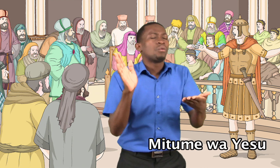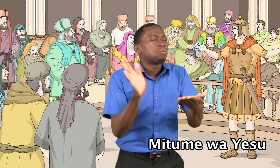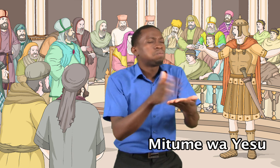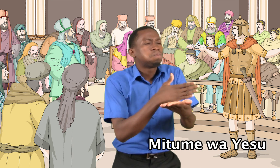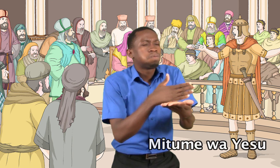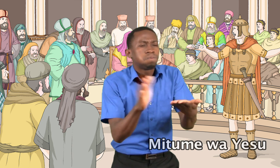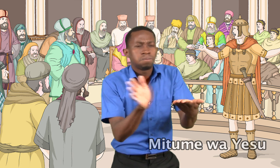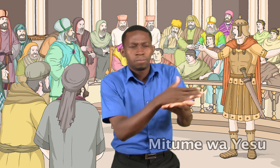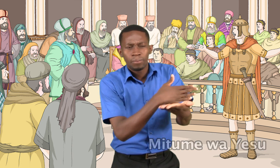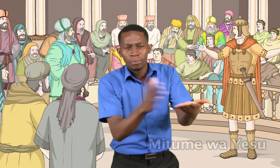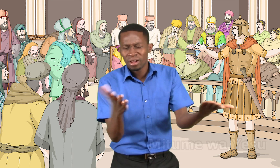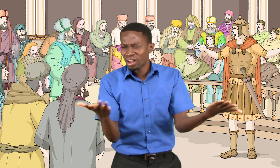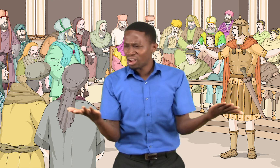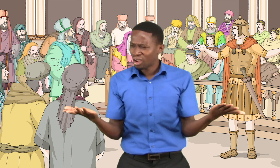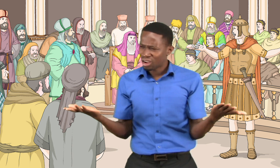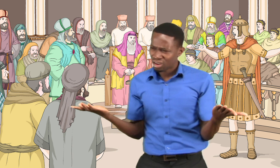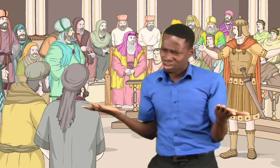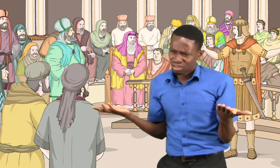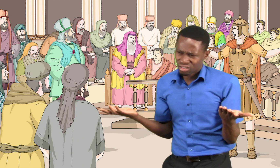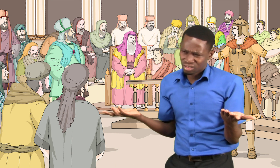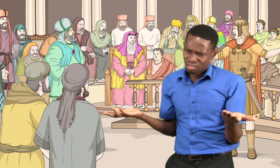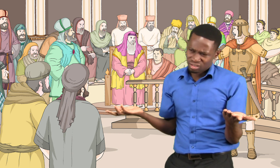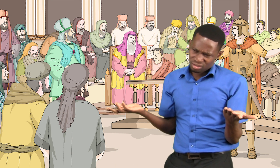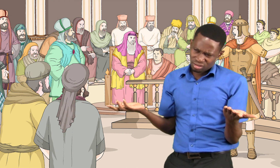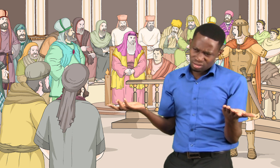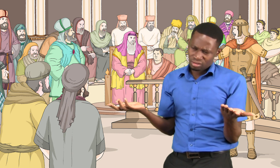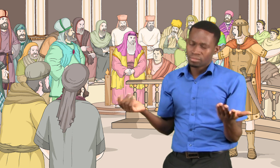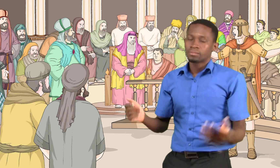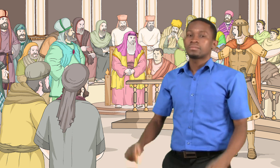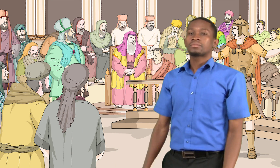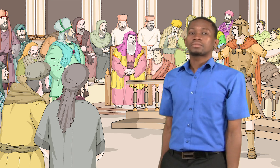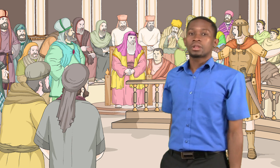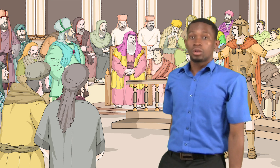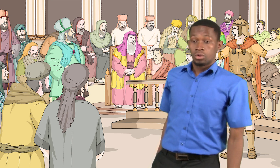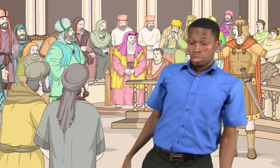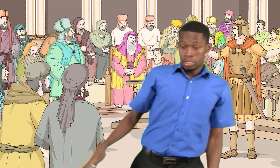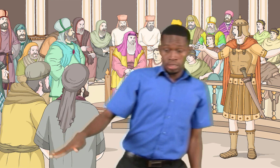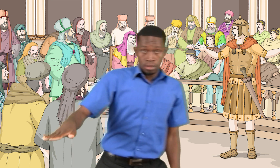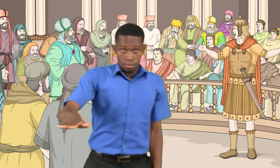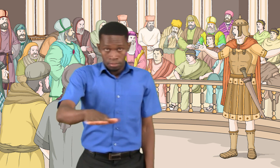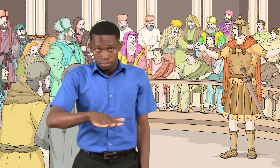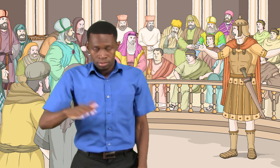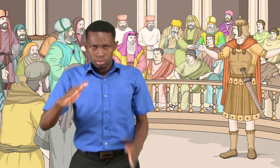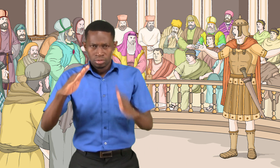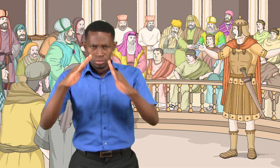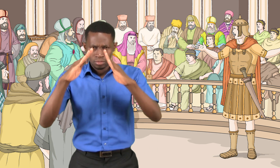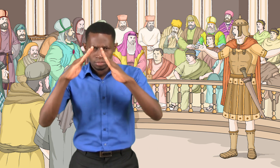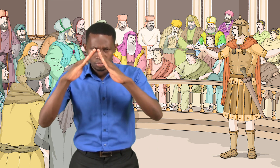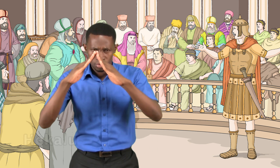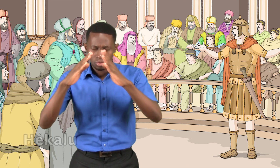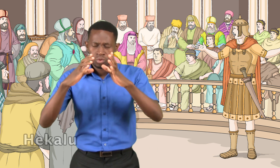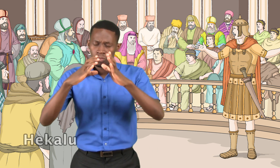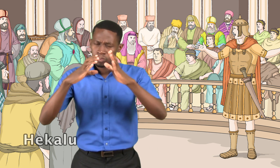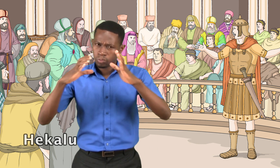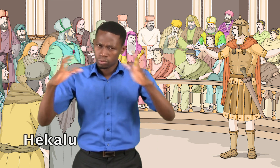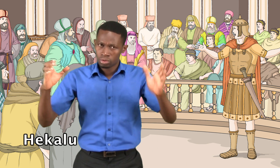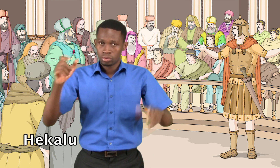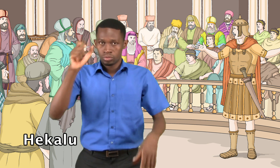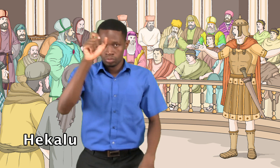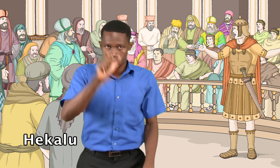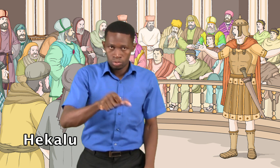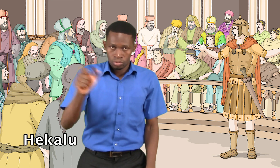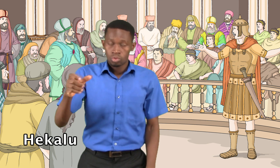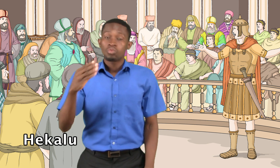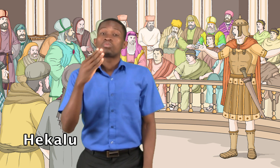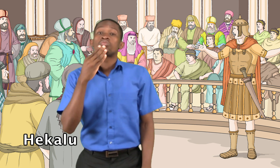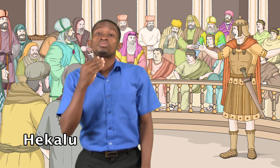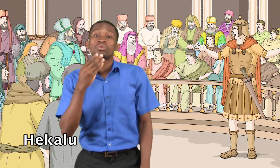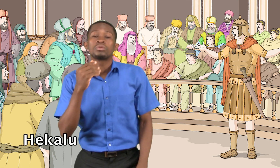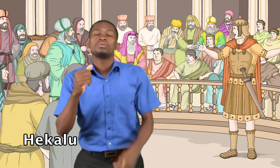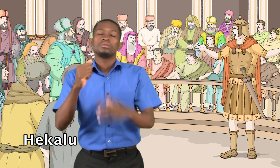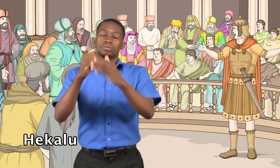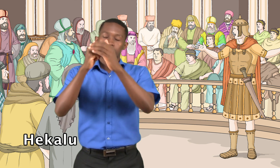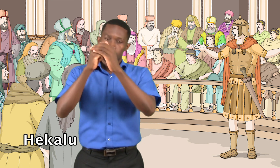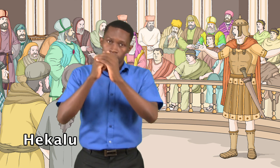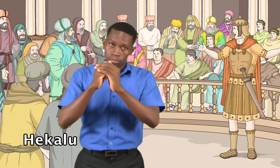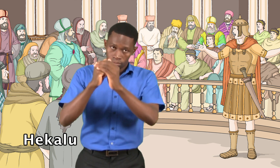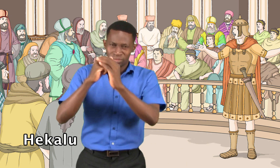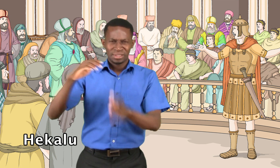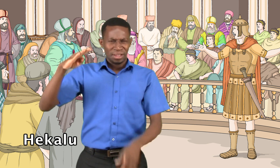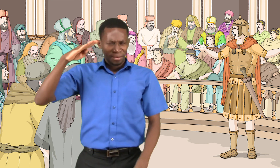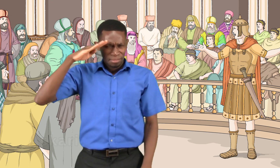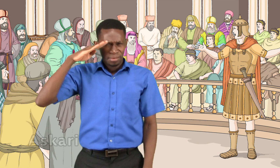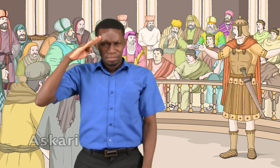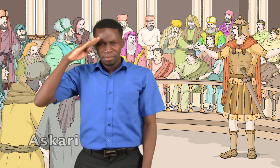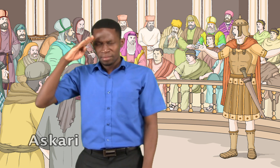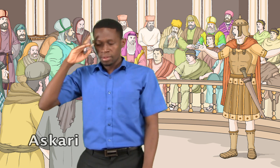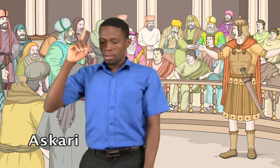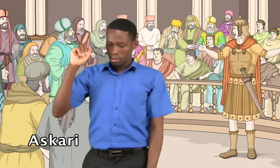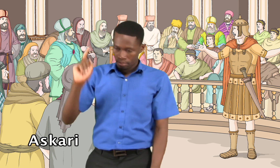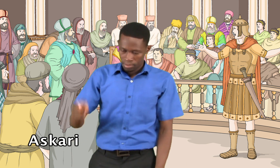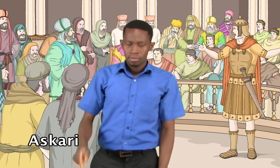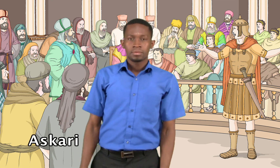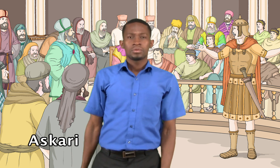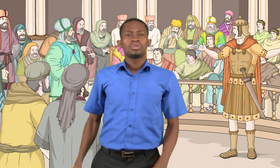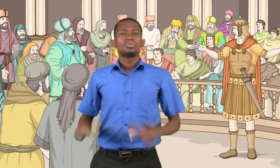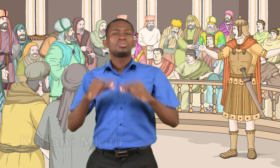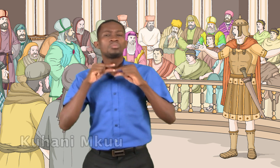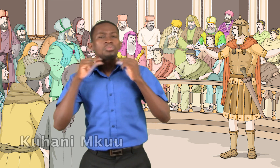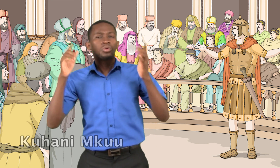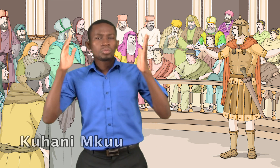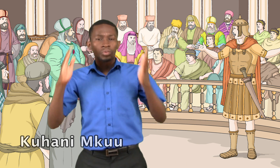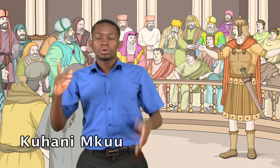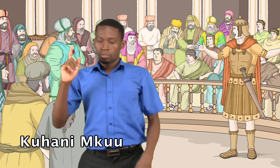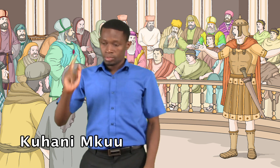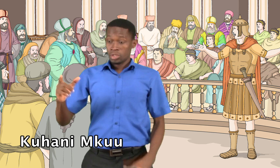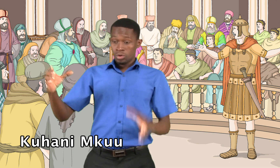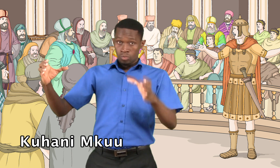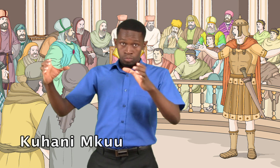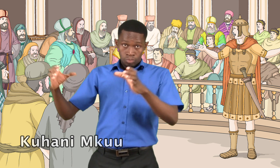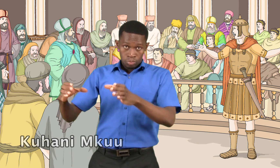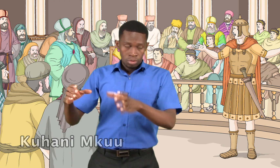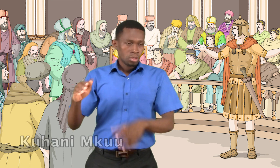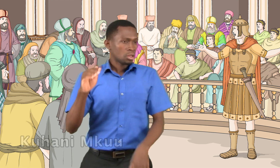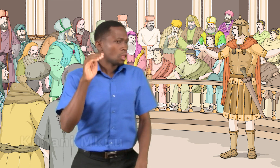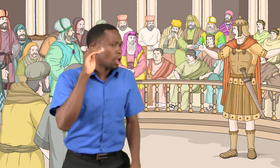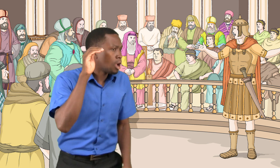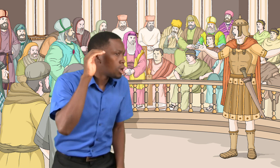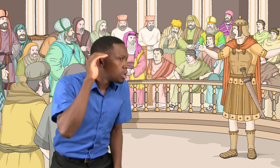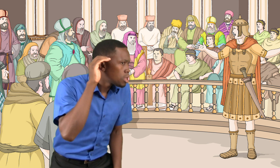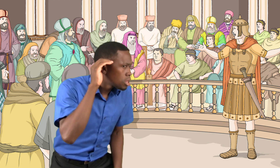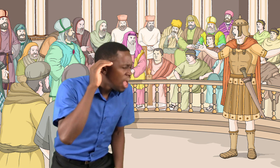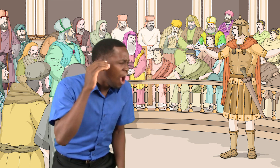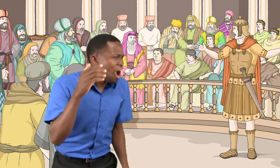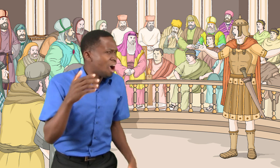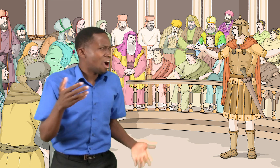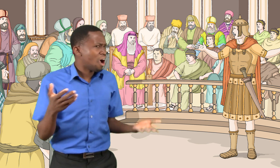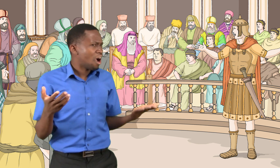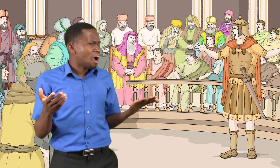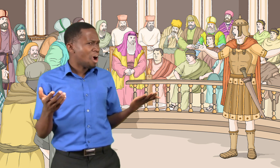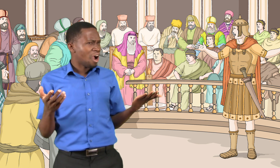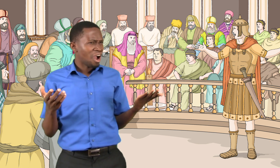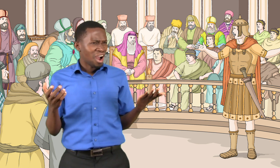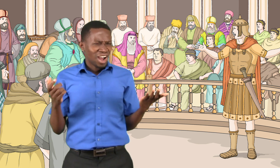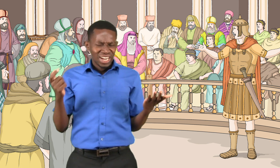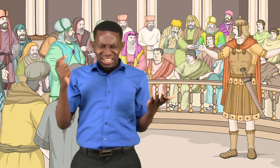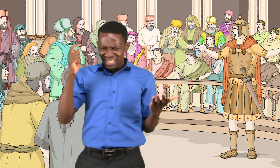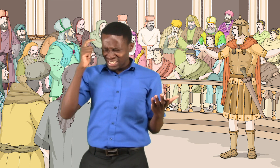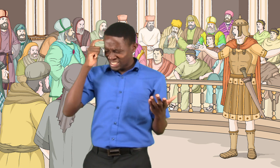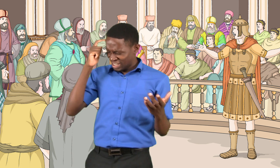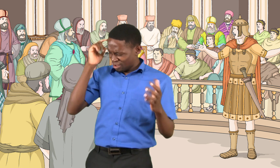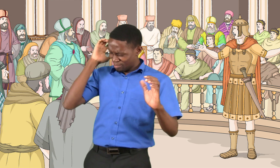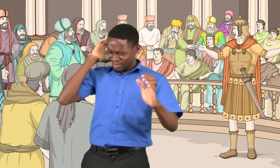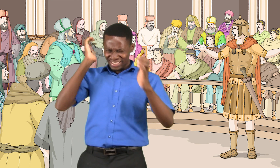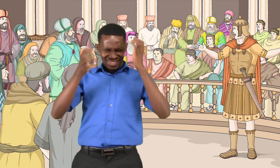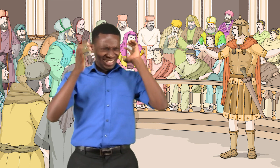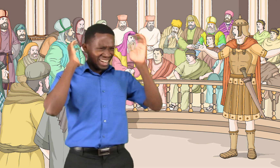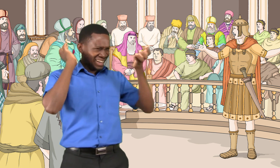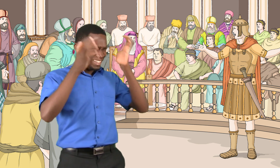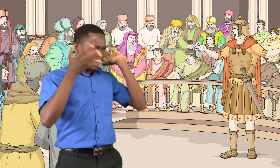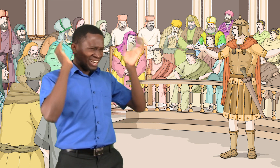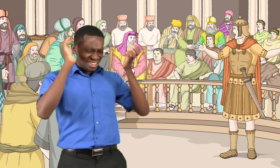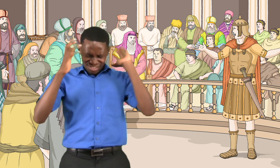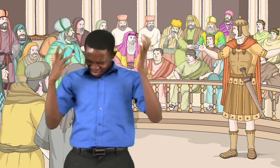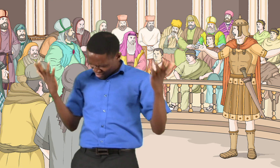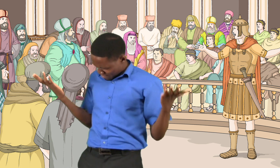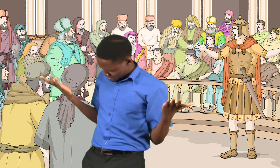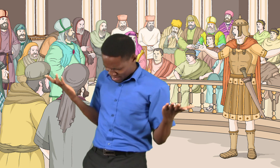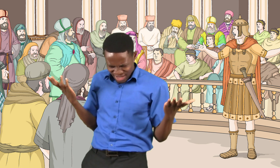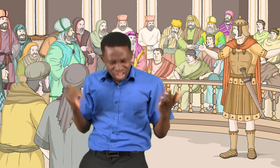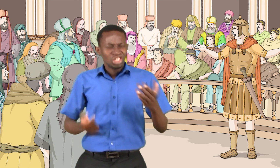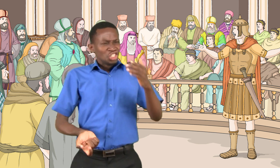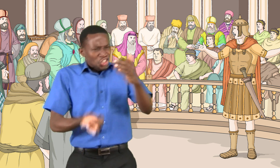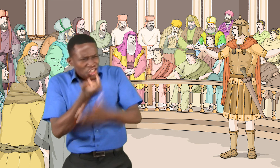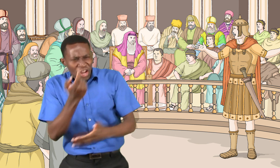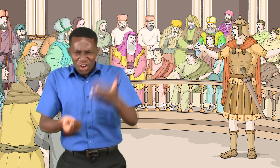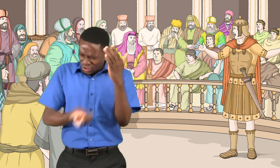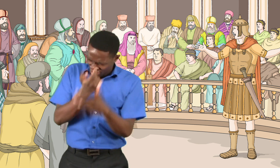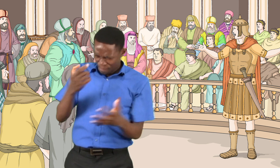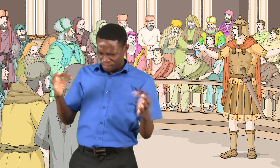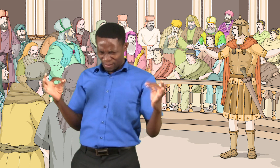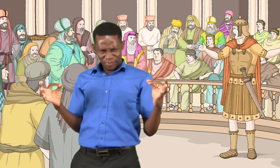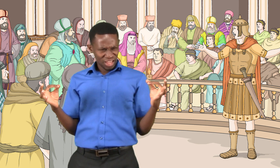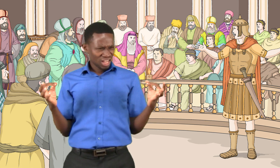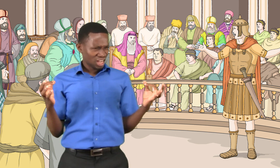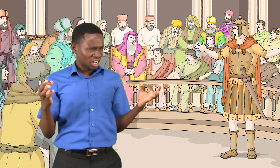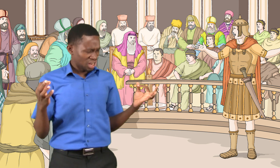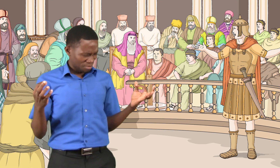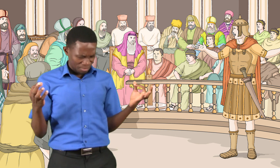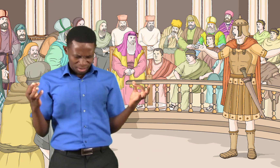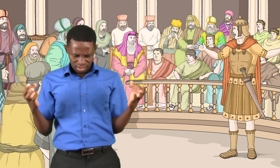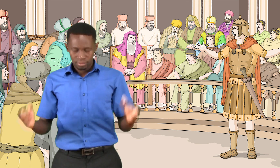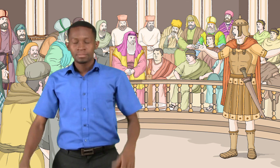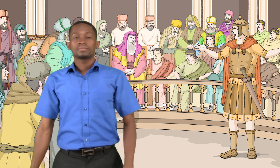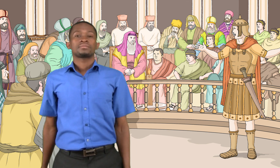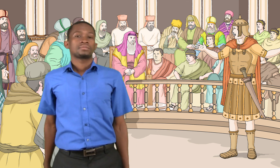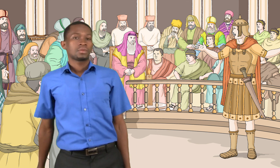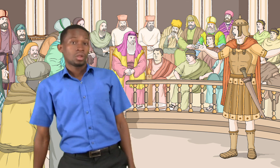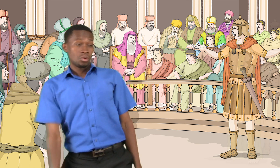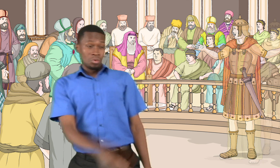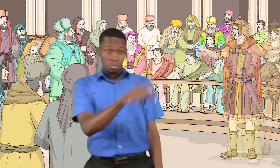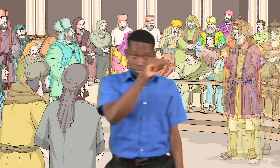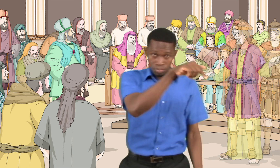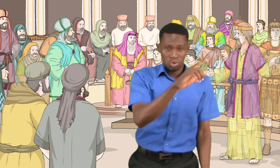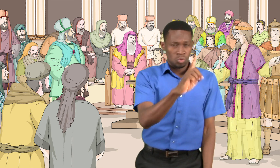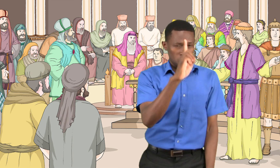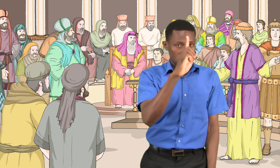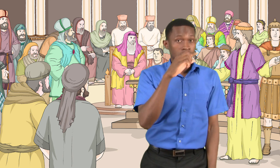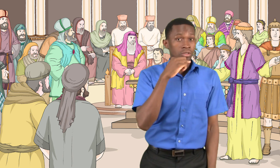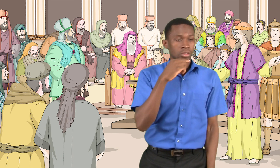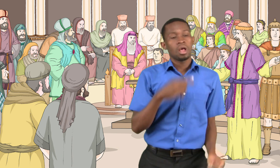When the captain of the temple guard and the chief priests heard this account, they were perplexed as to what was happening.